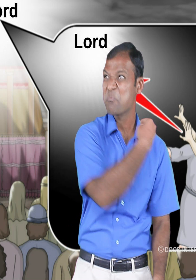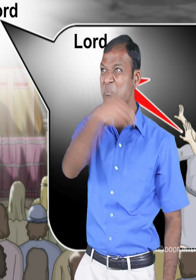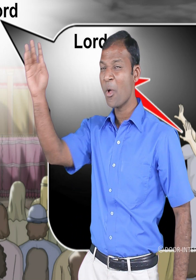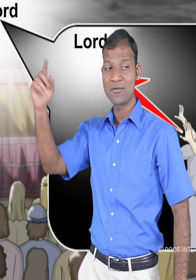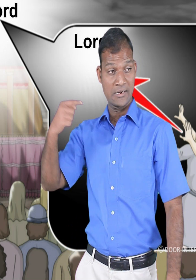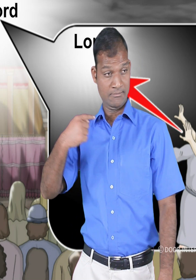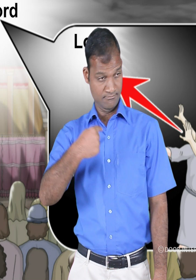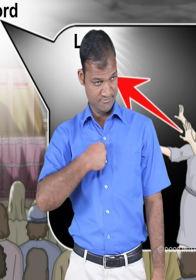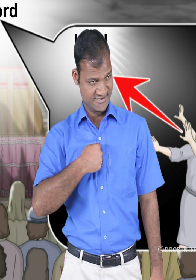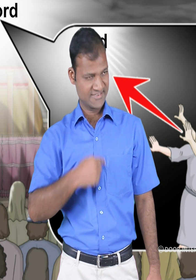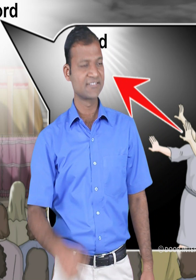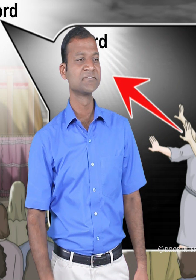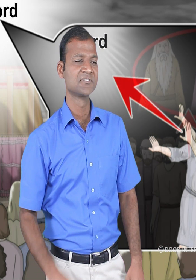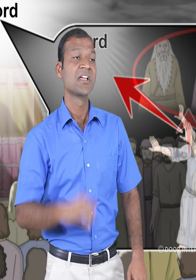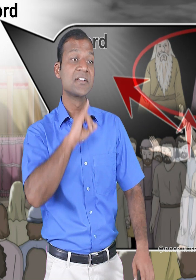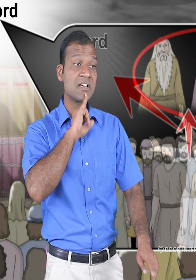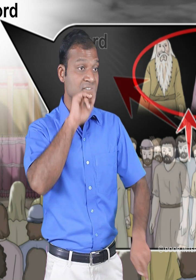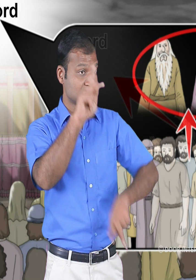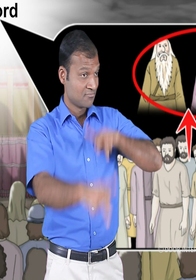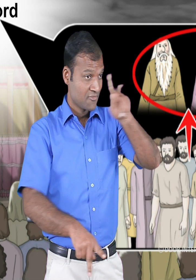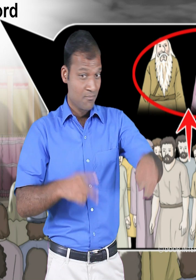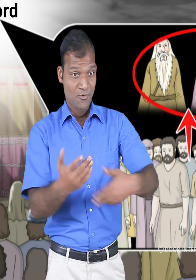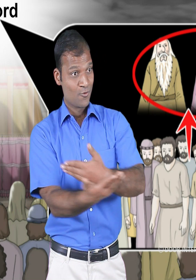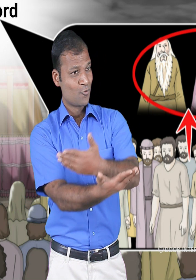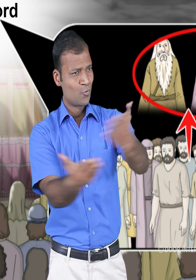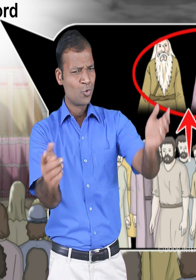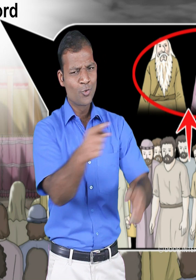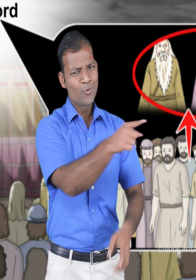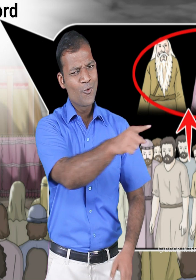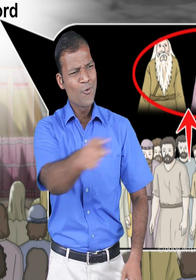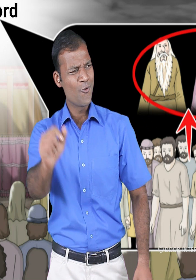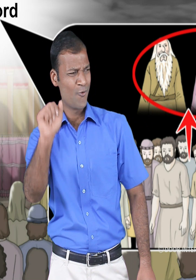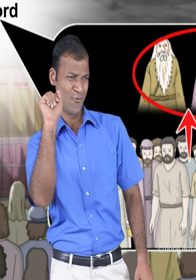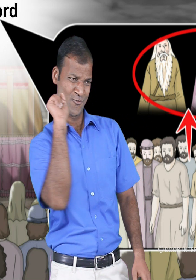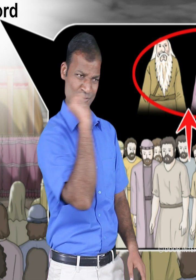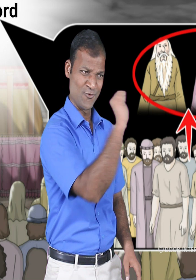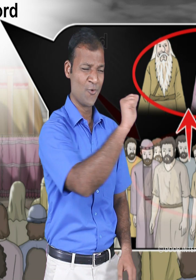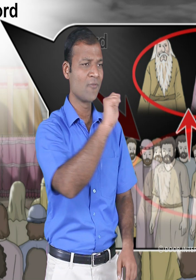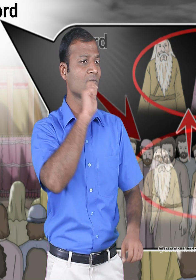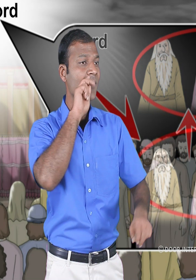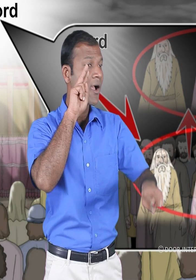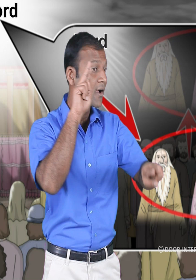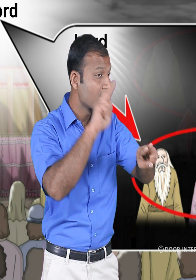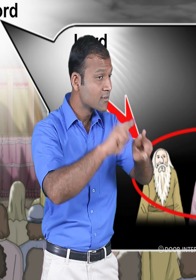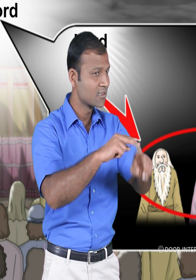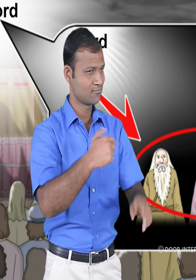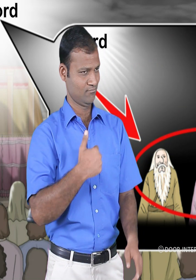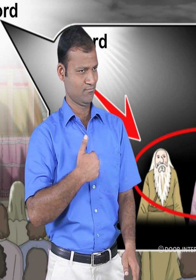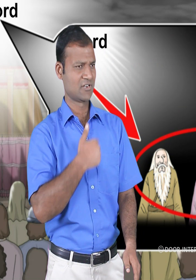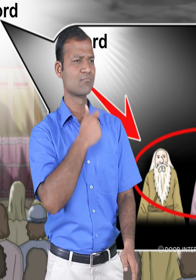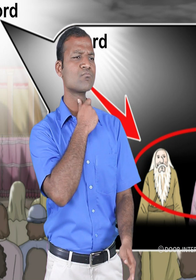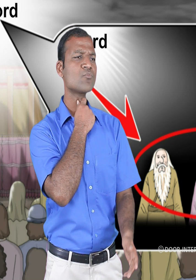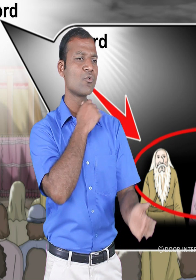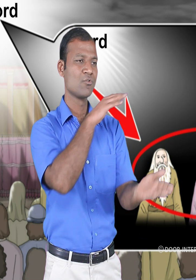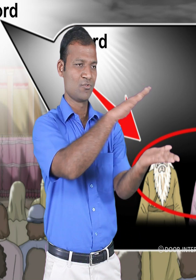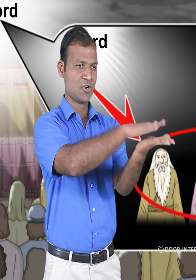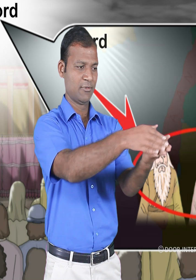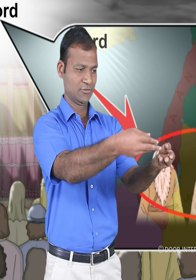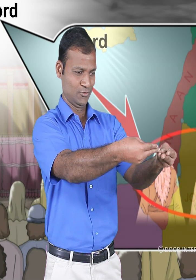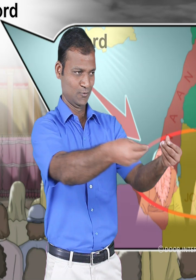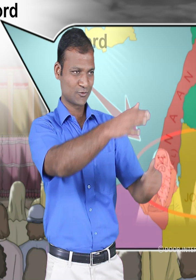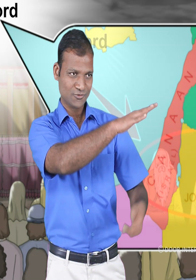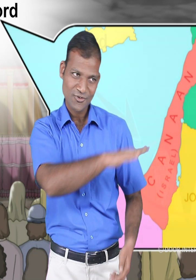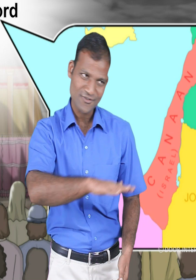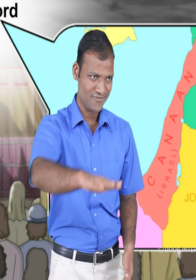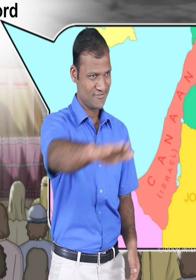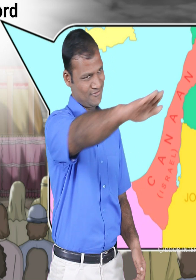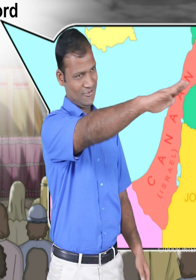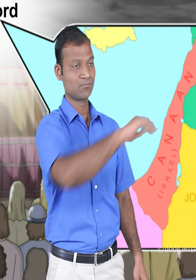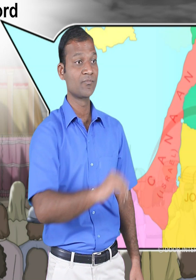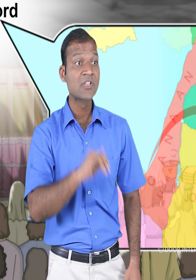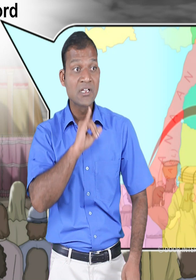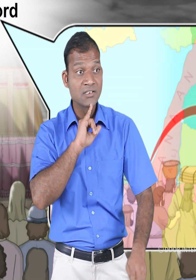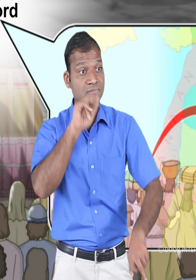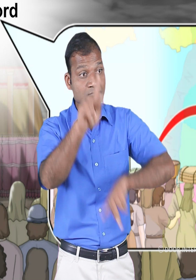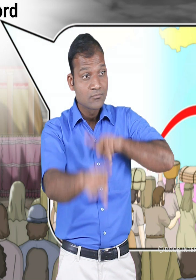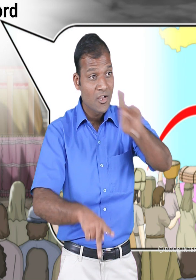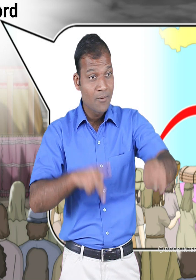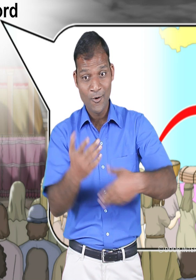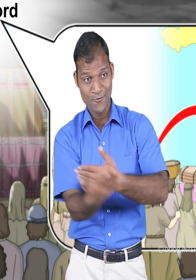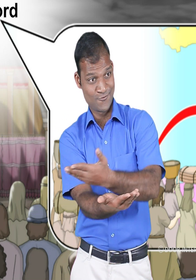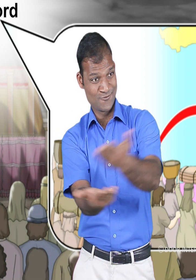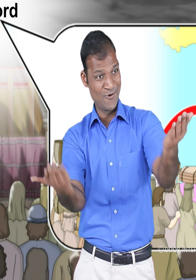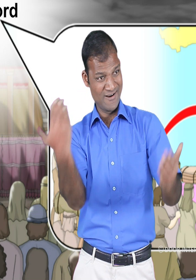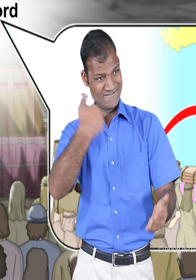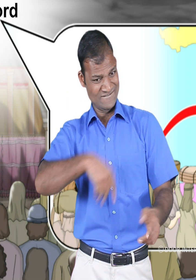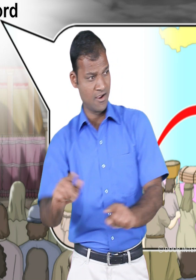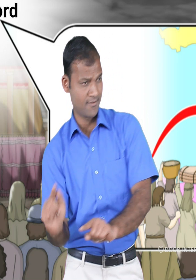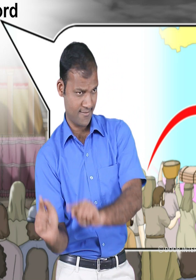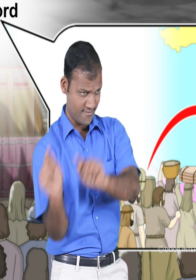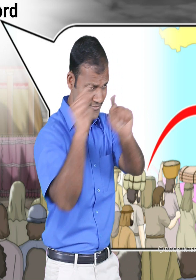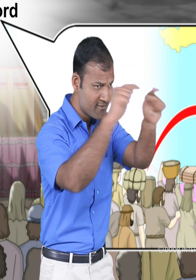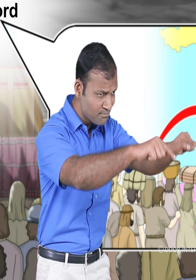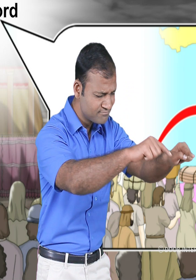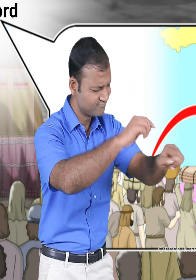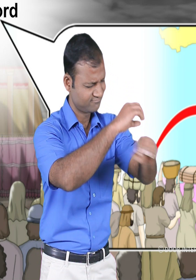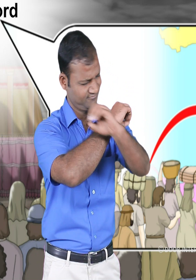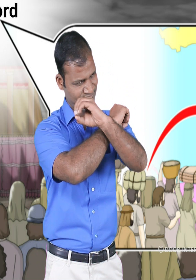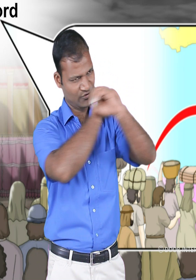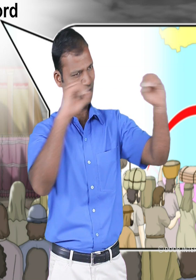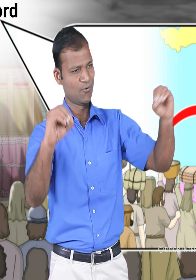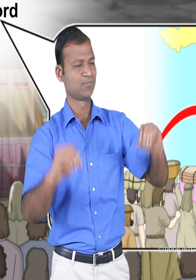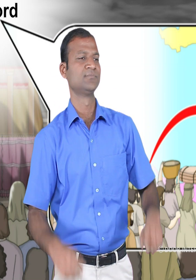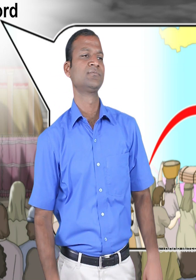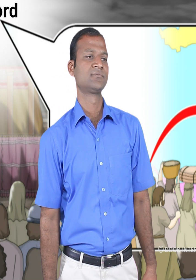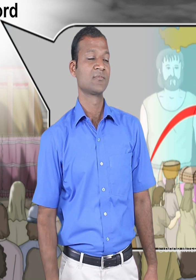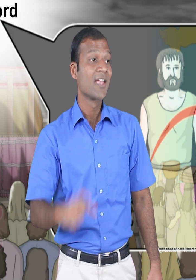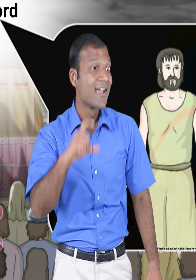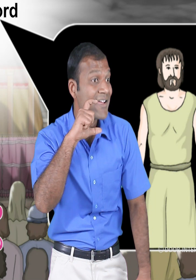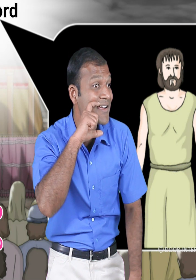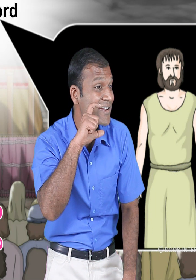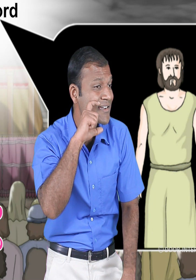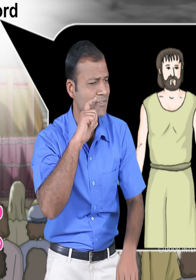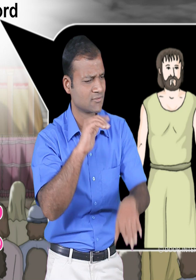None of those who have treated Me with contempt will see it.